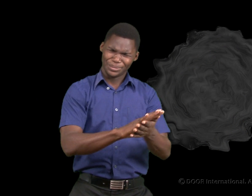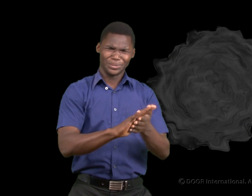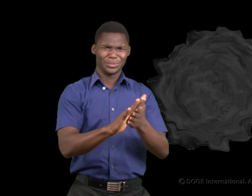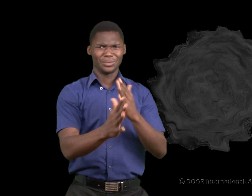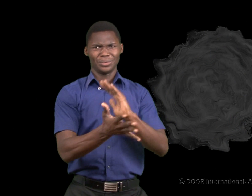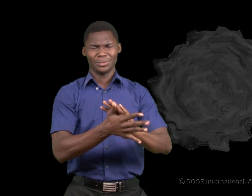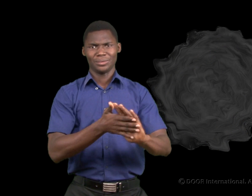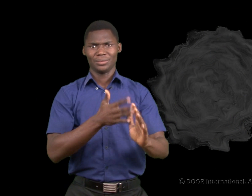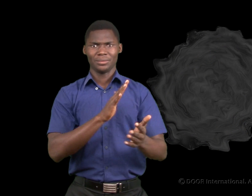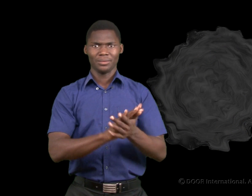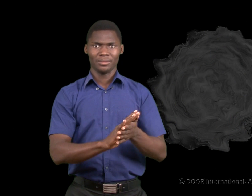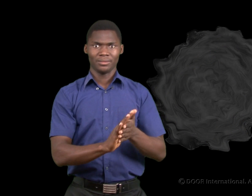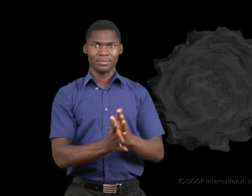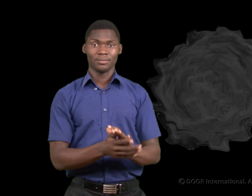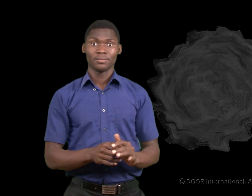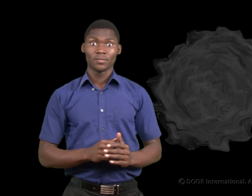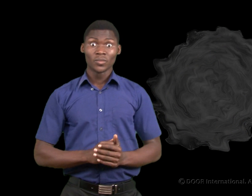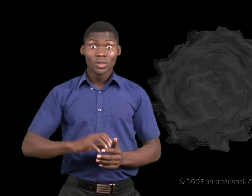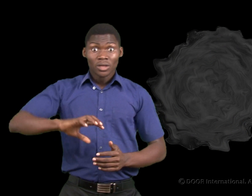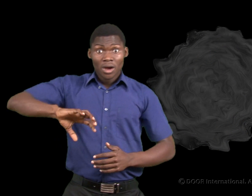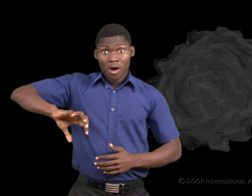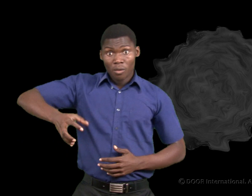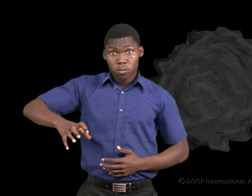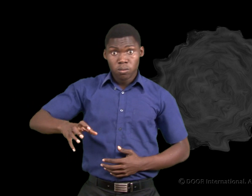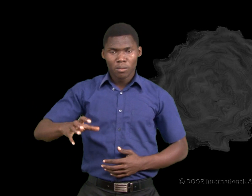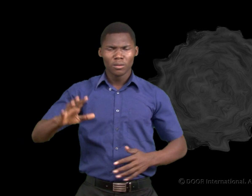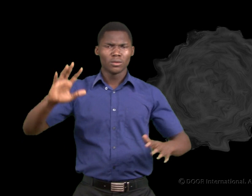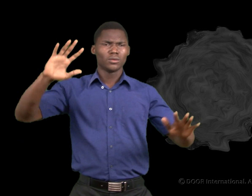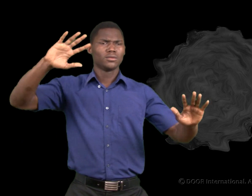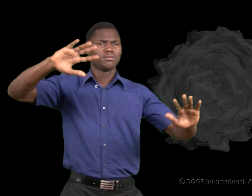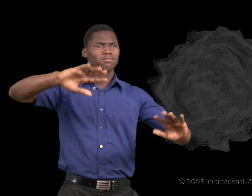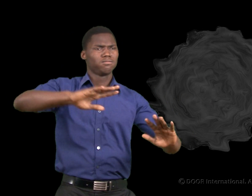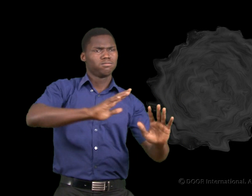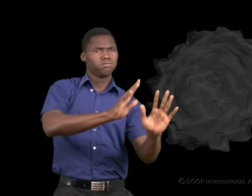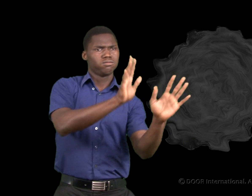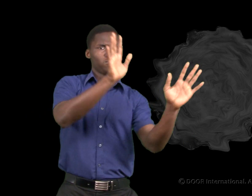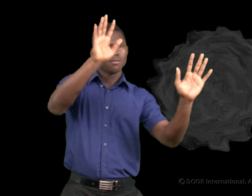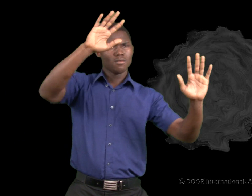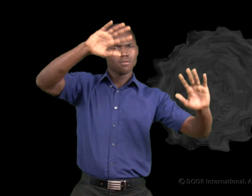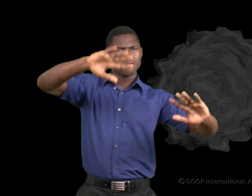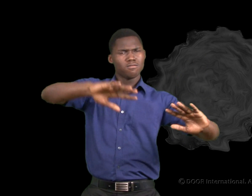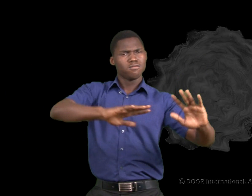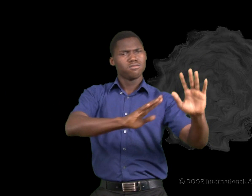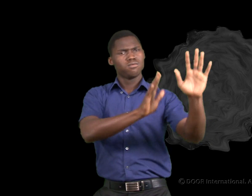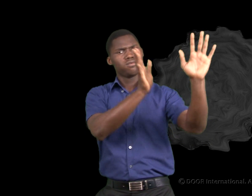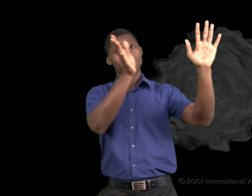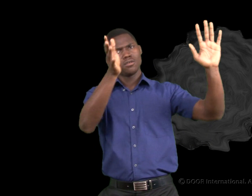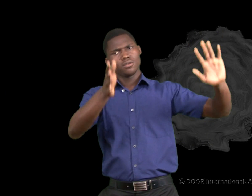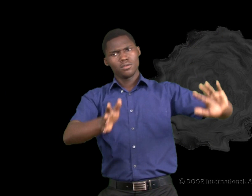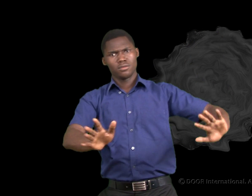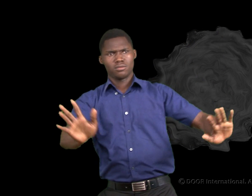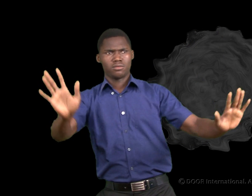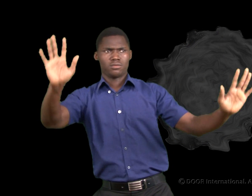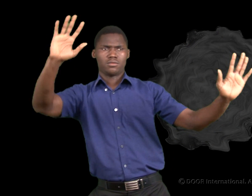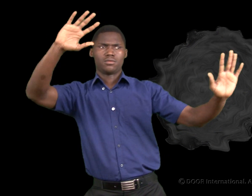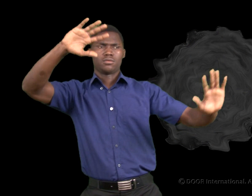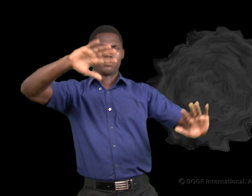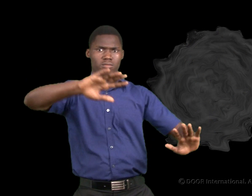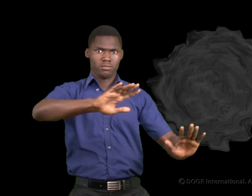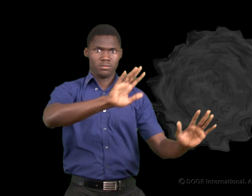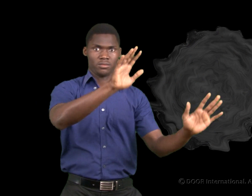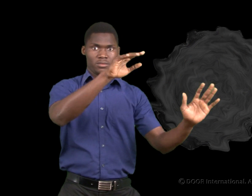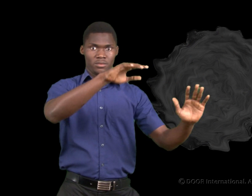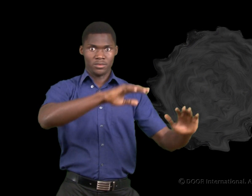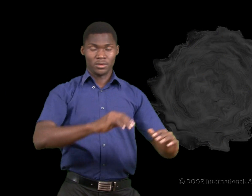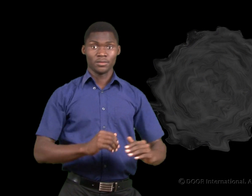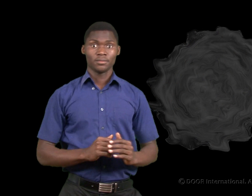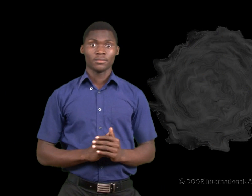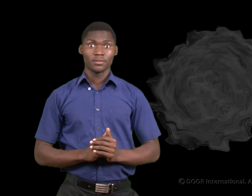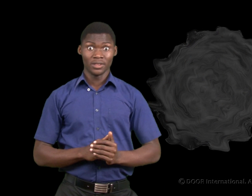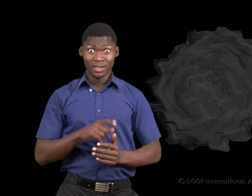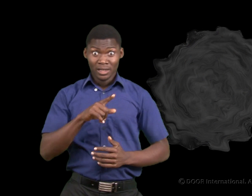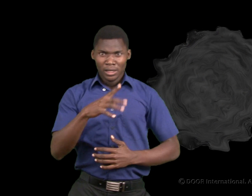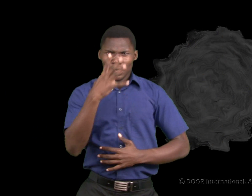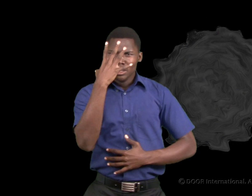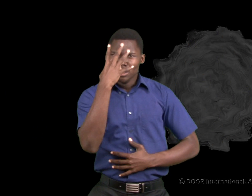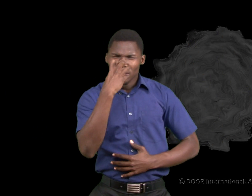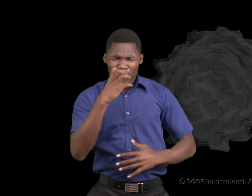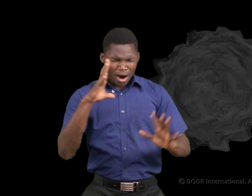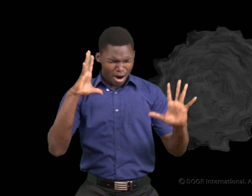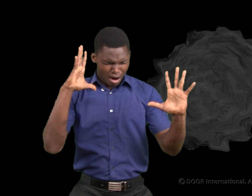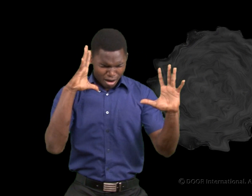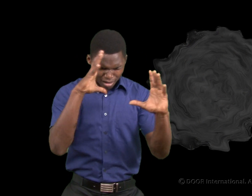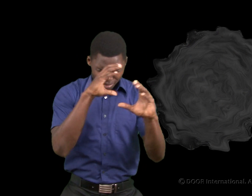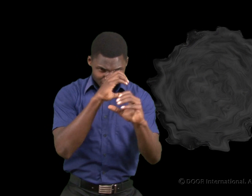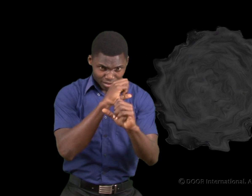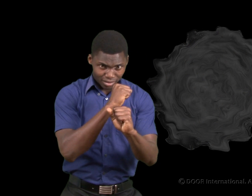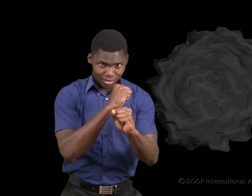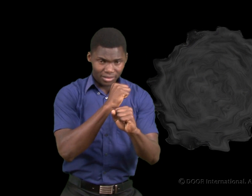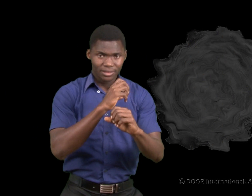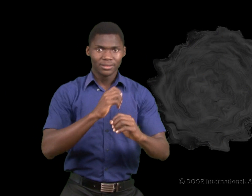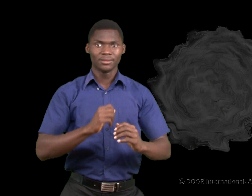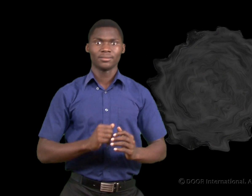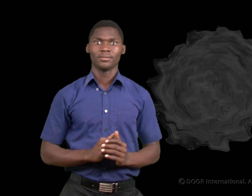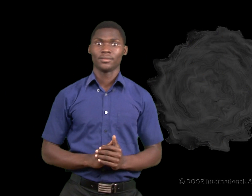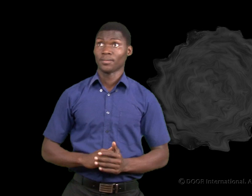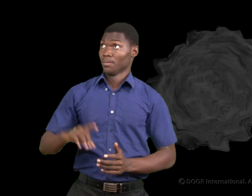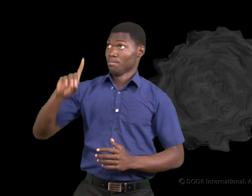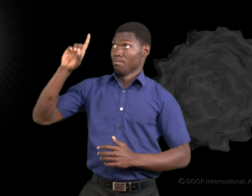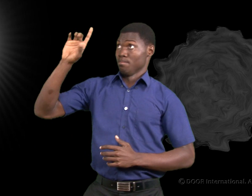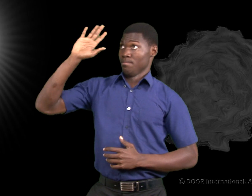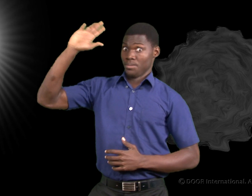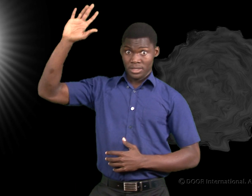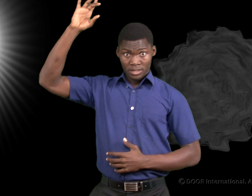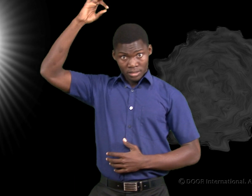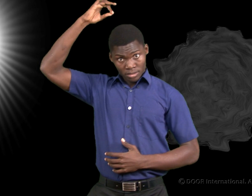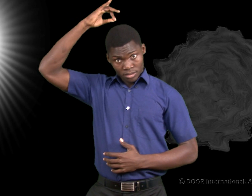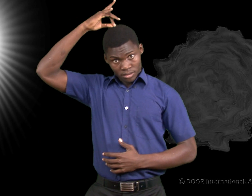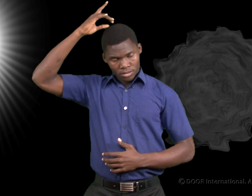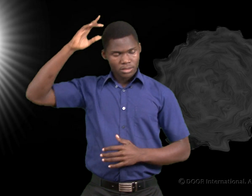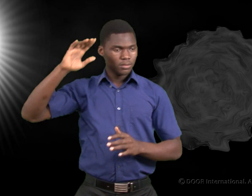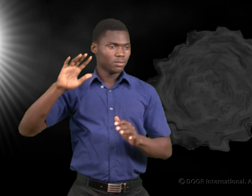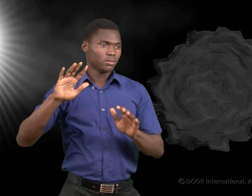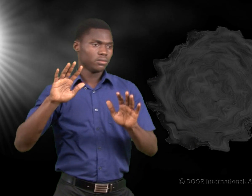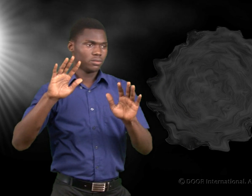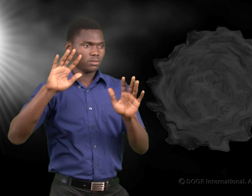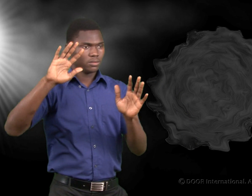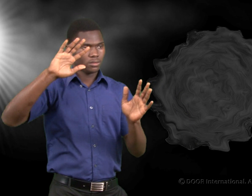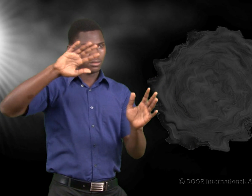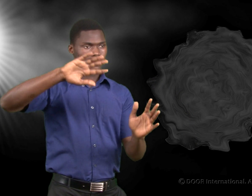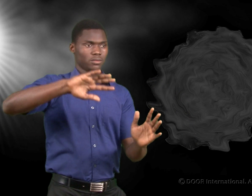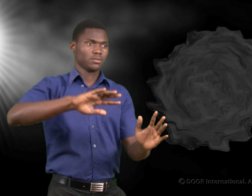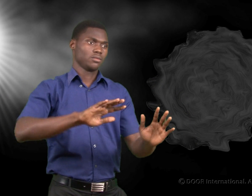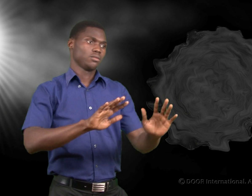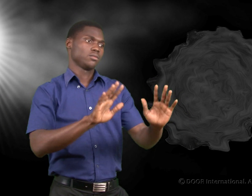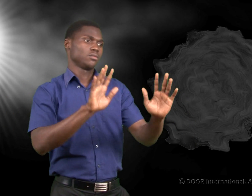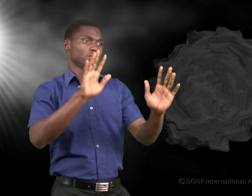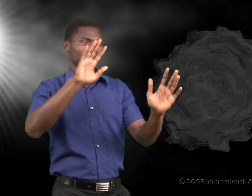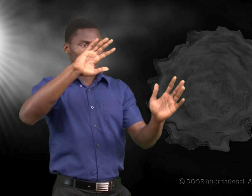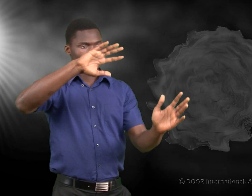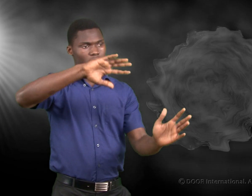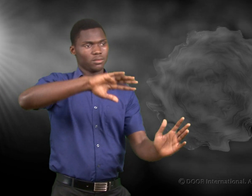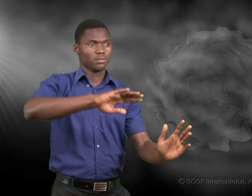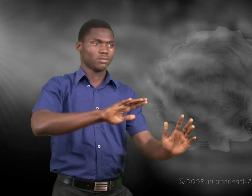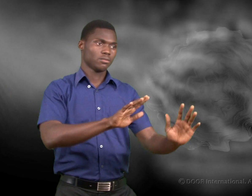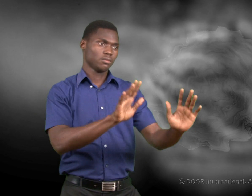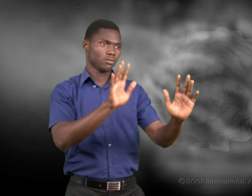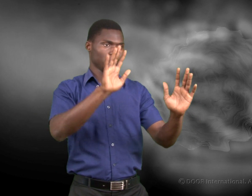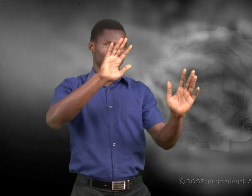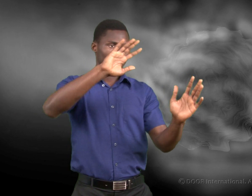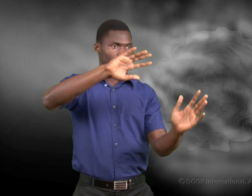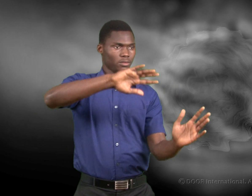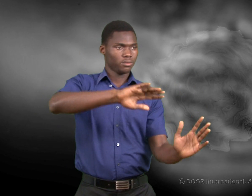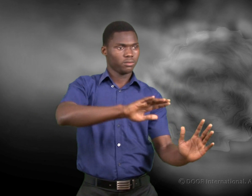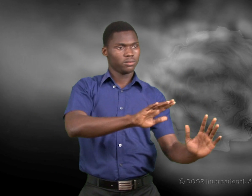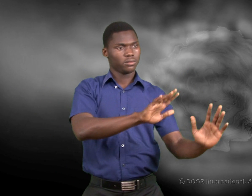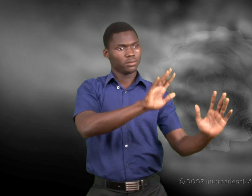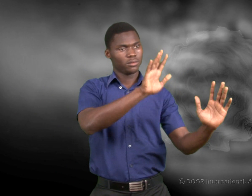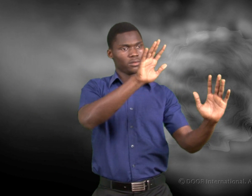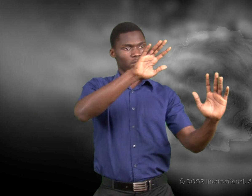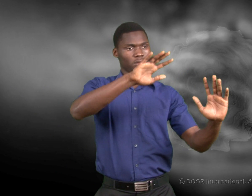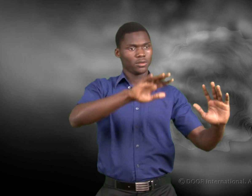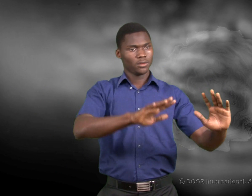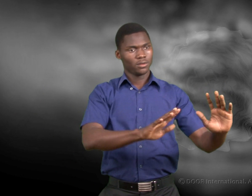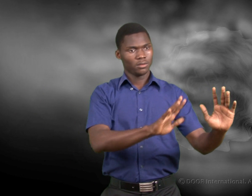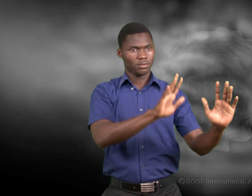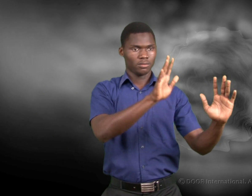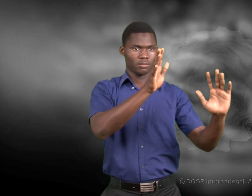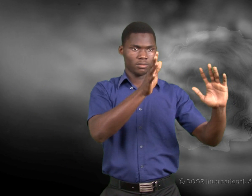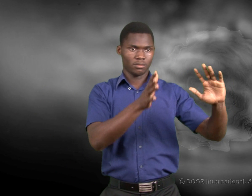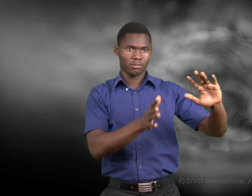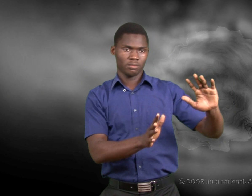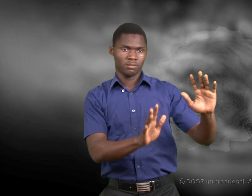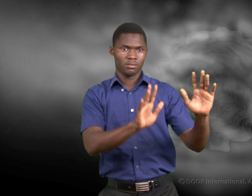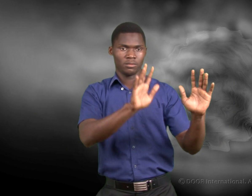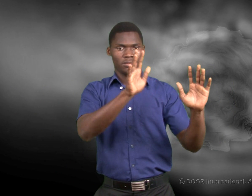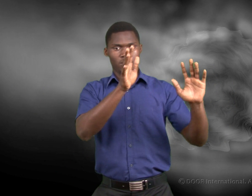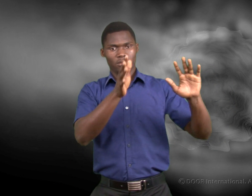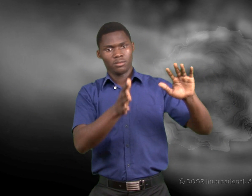And the Spirit of God was hovering over the surface of the waters.